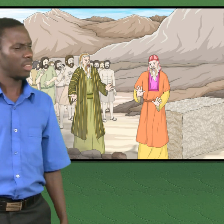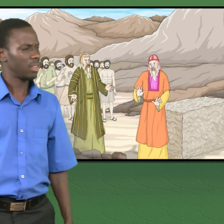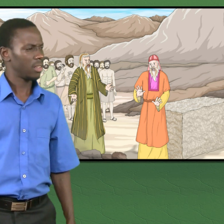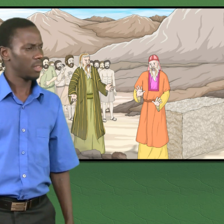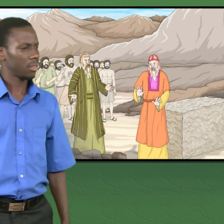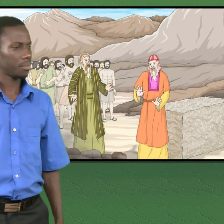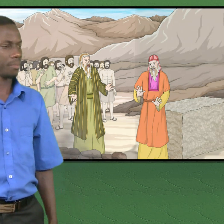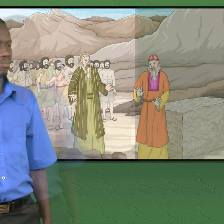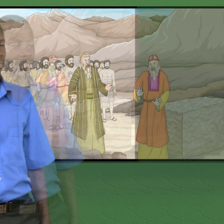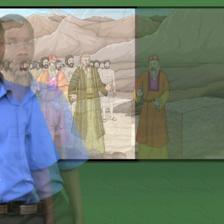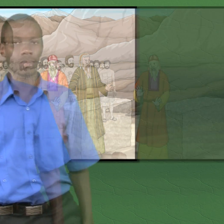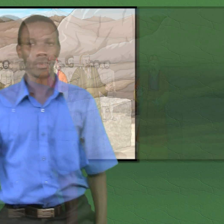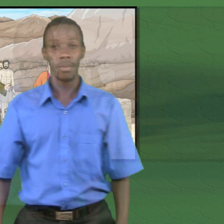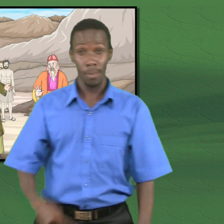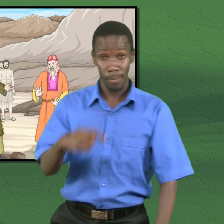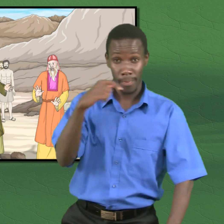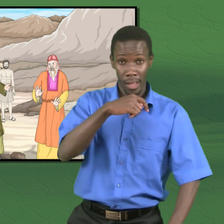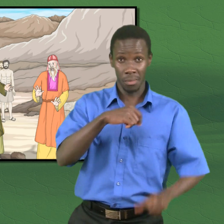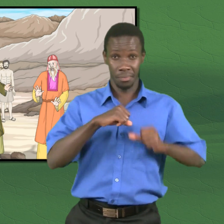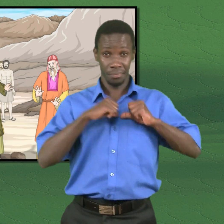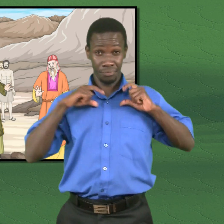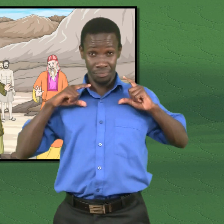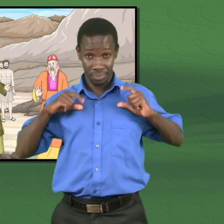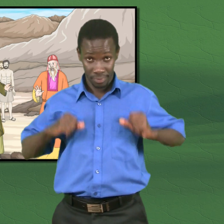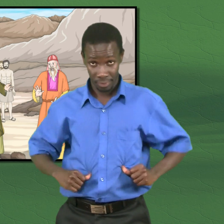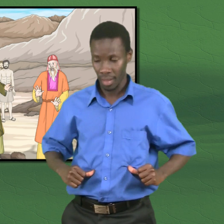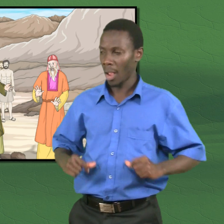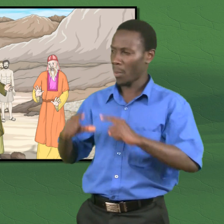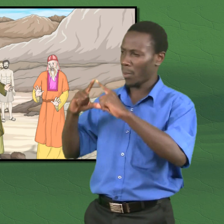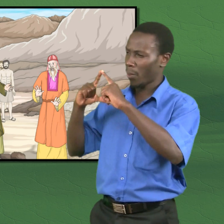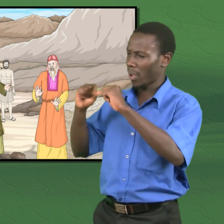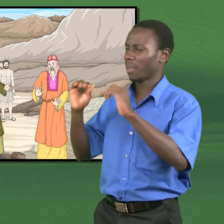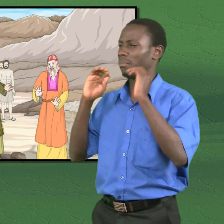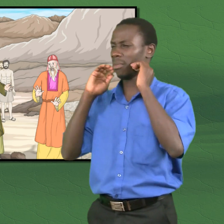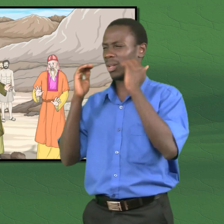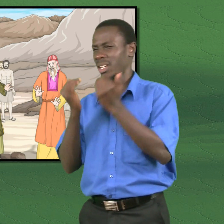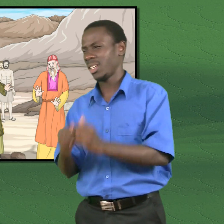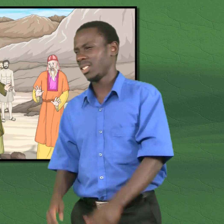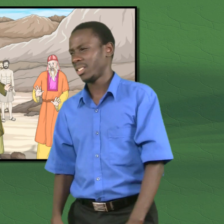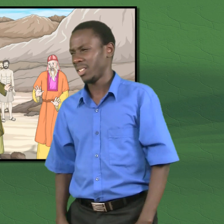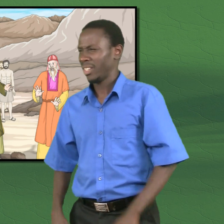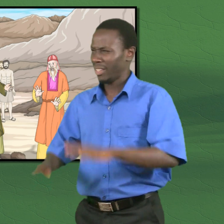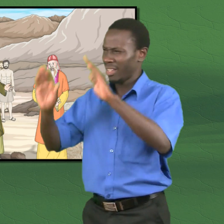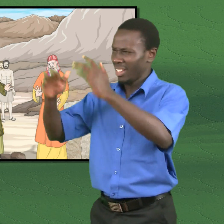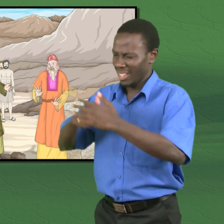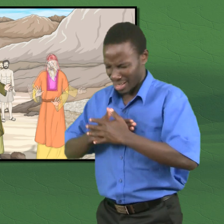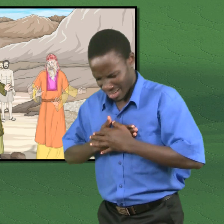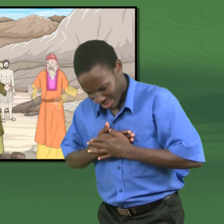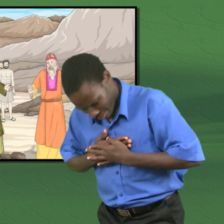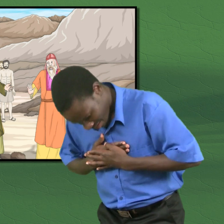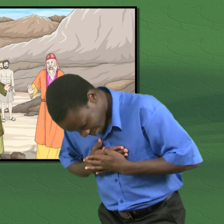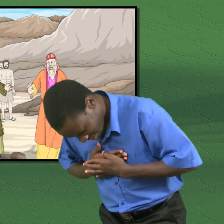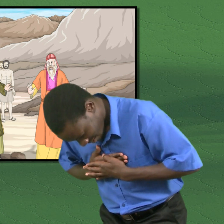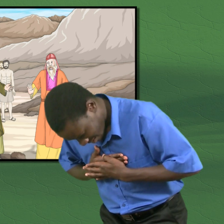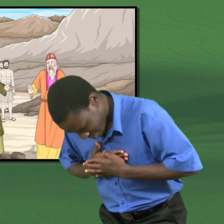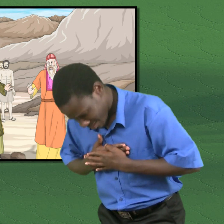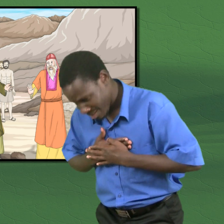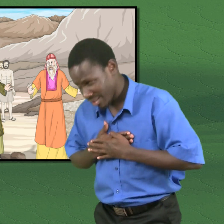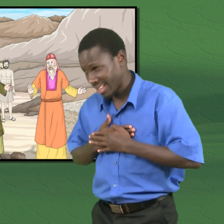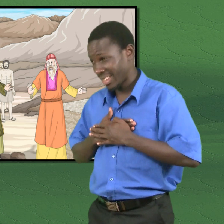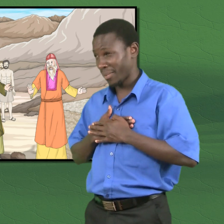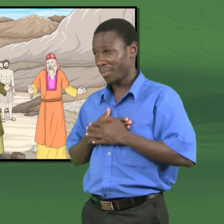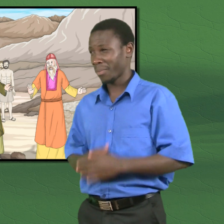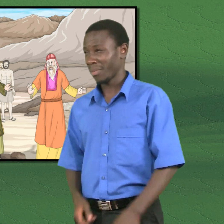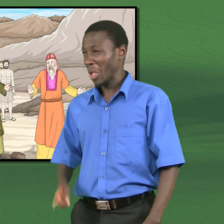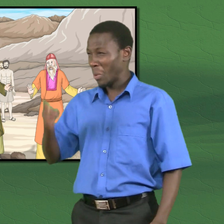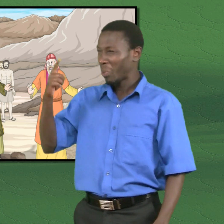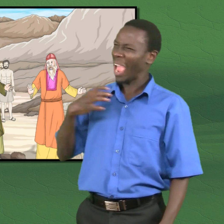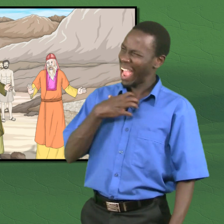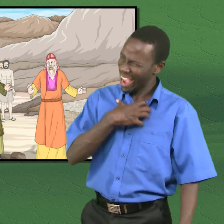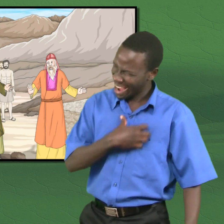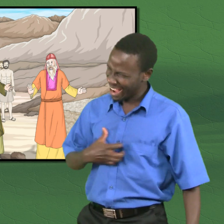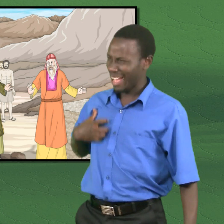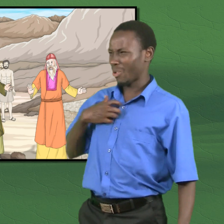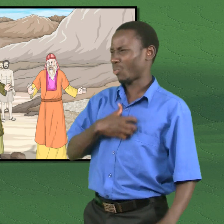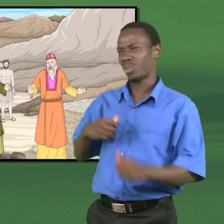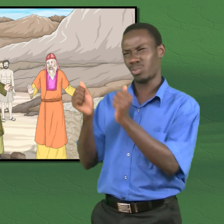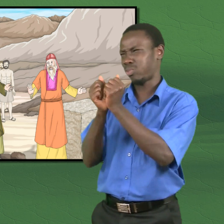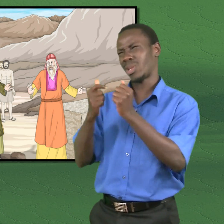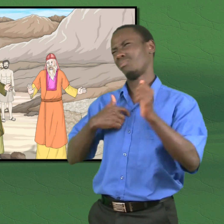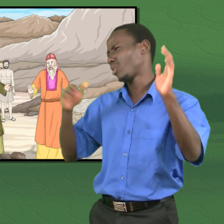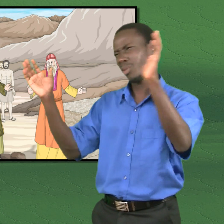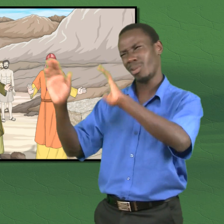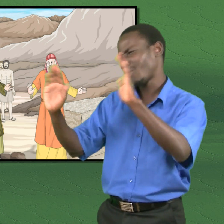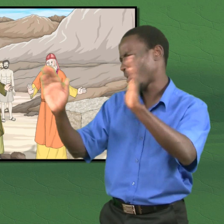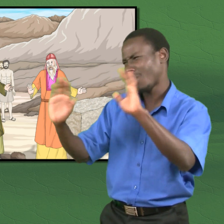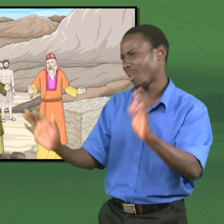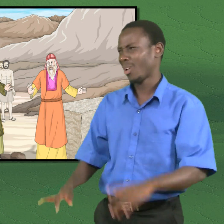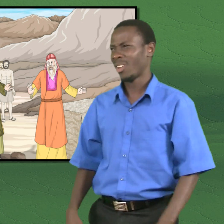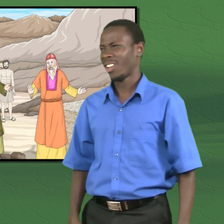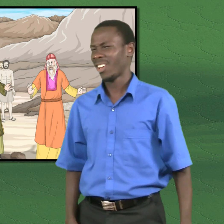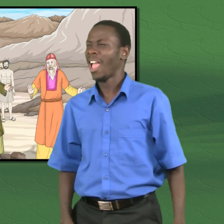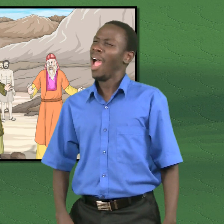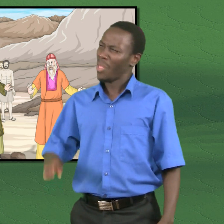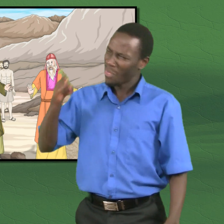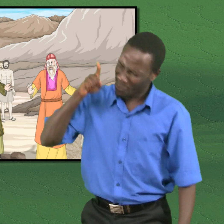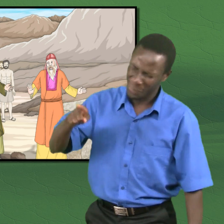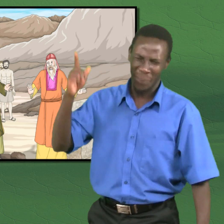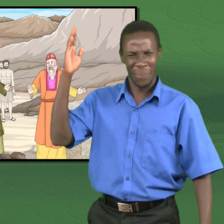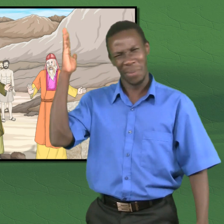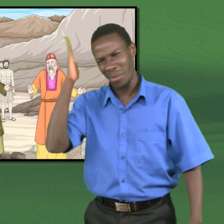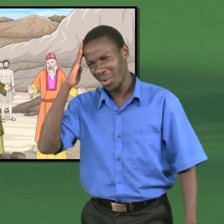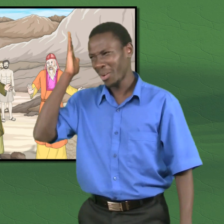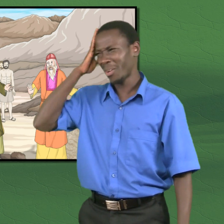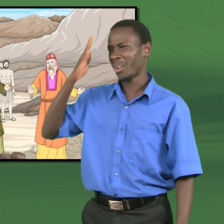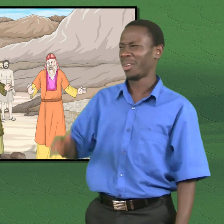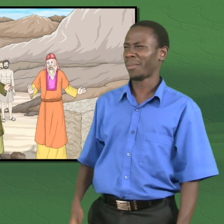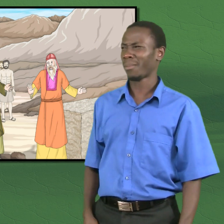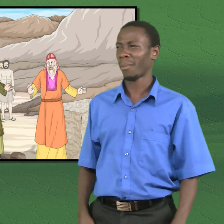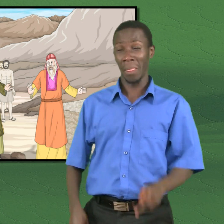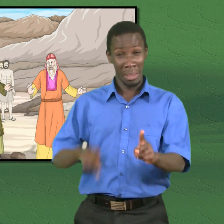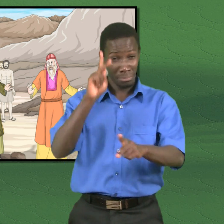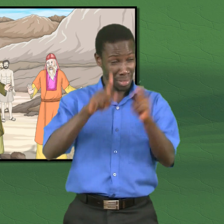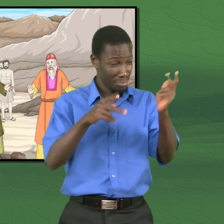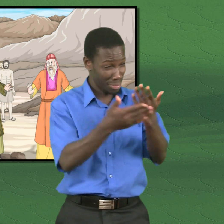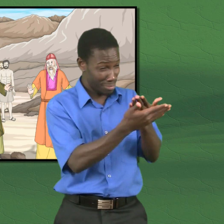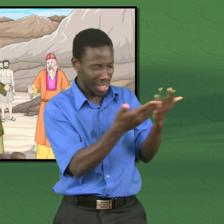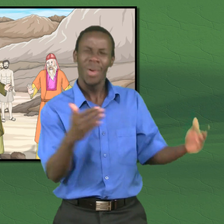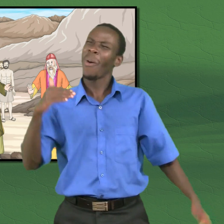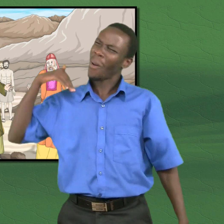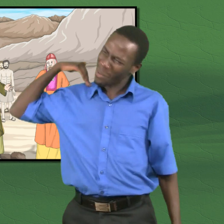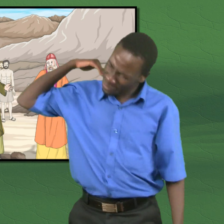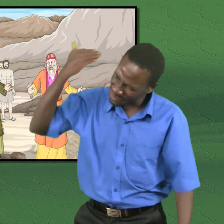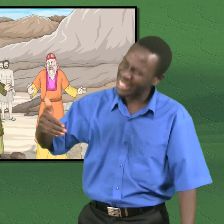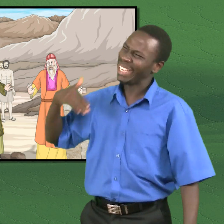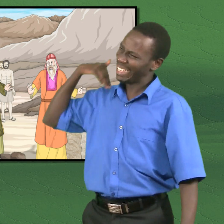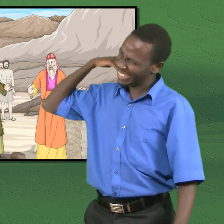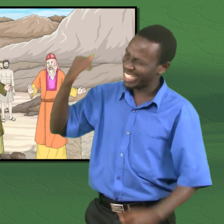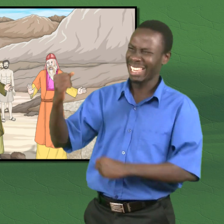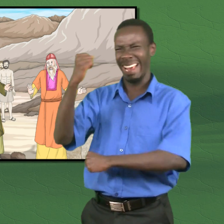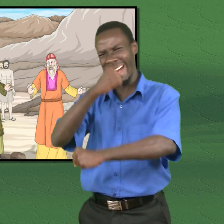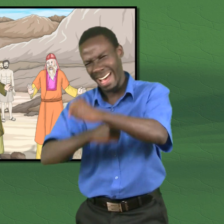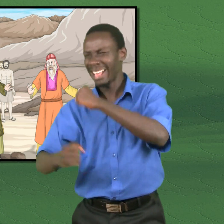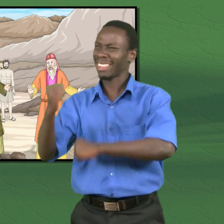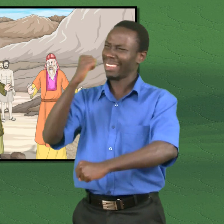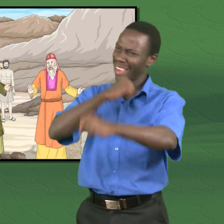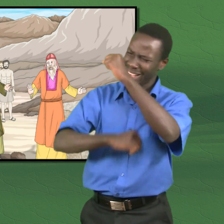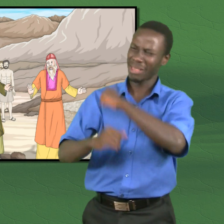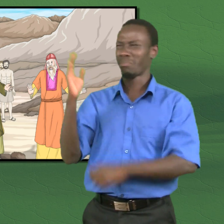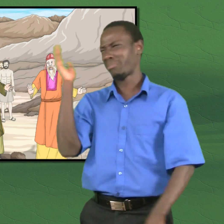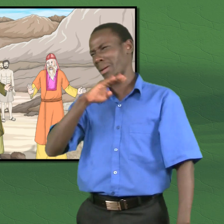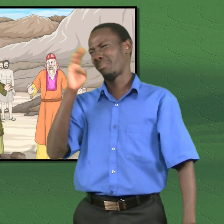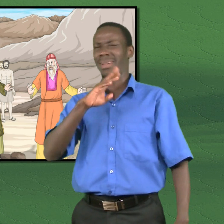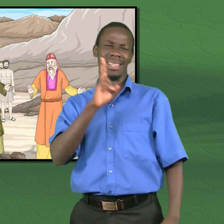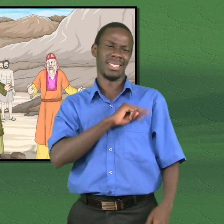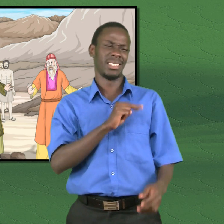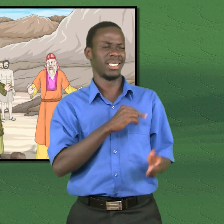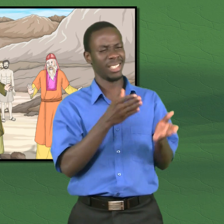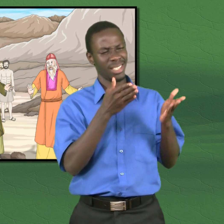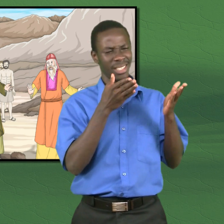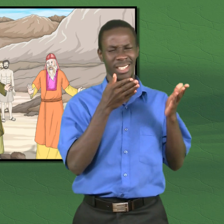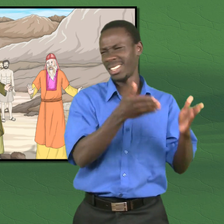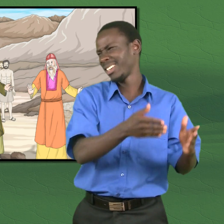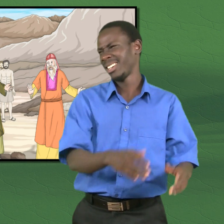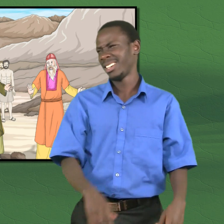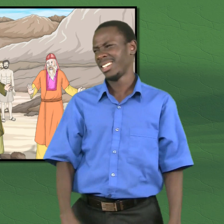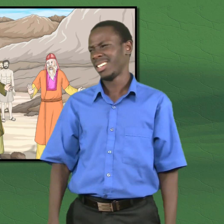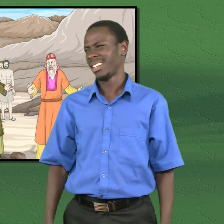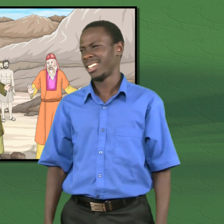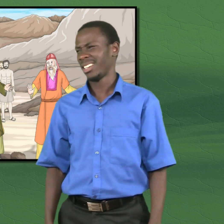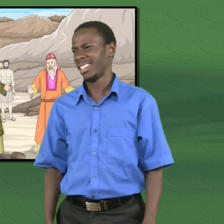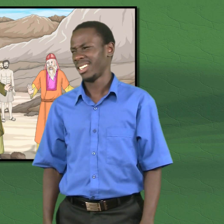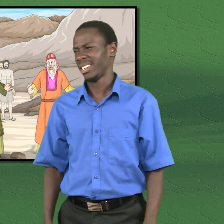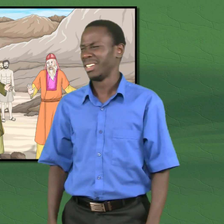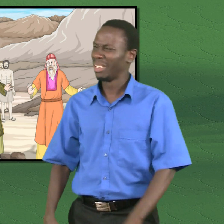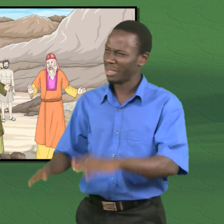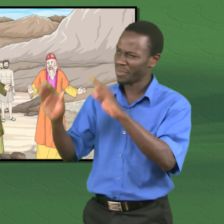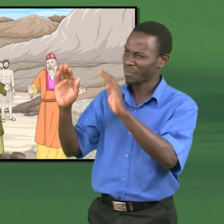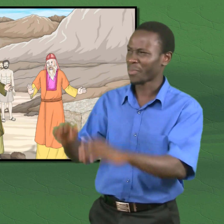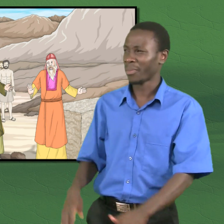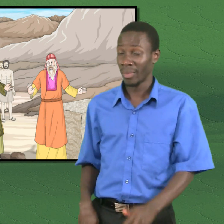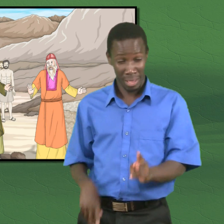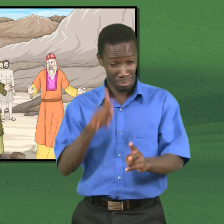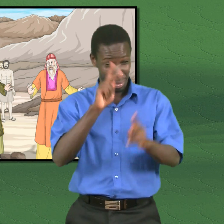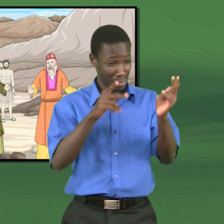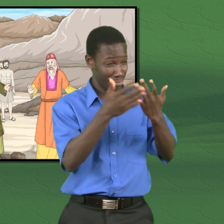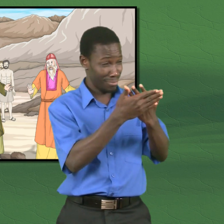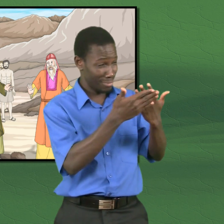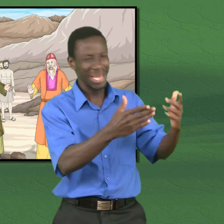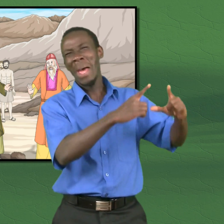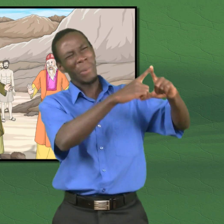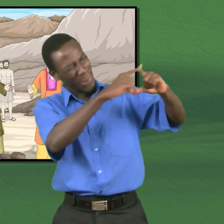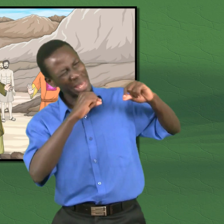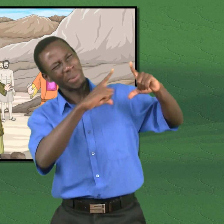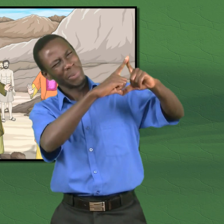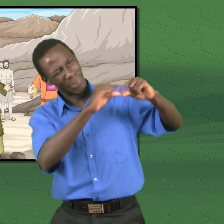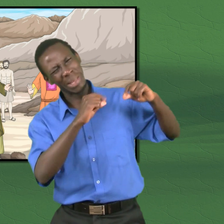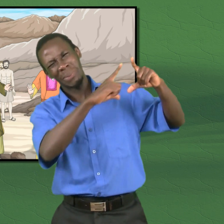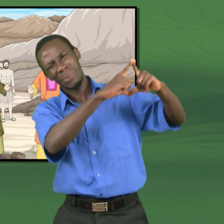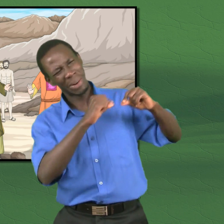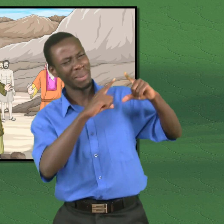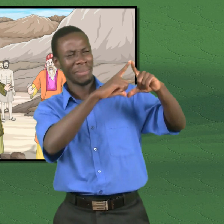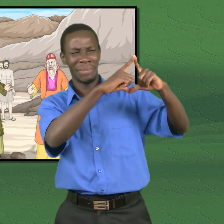“Do not be enraged, my lord,” Aaron replied. “You yourself know that the people are intent on evil.